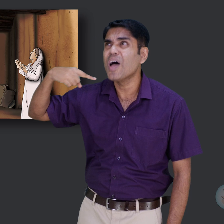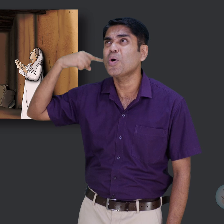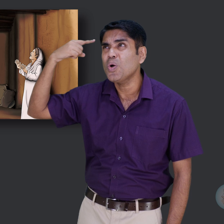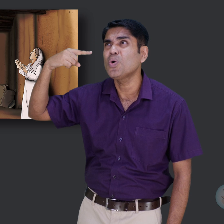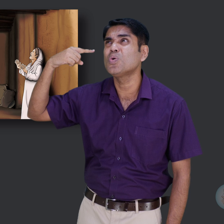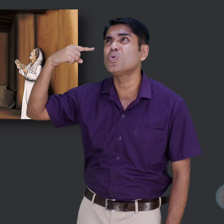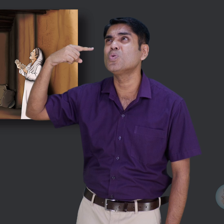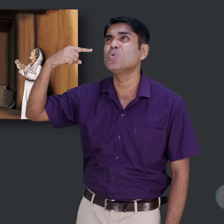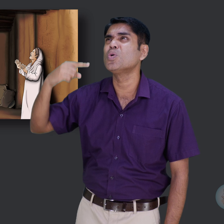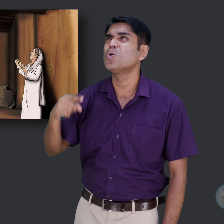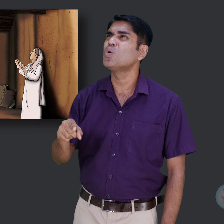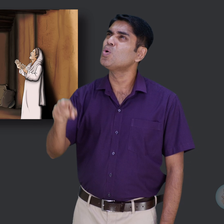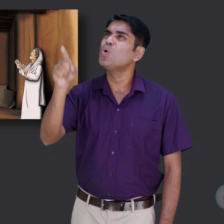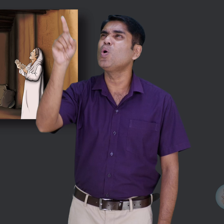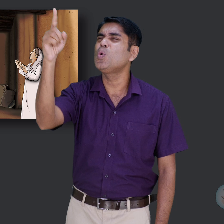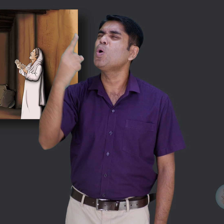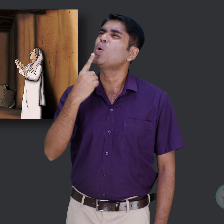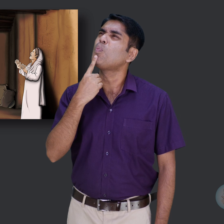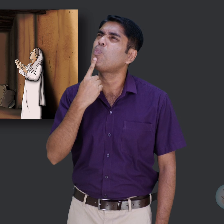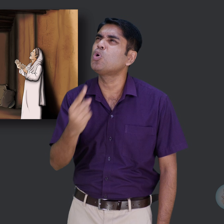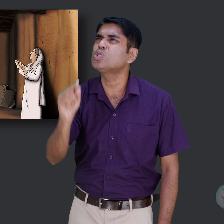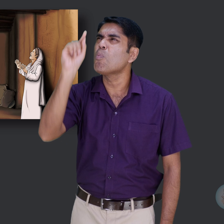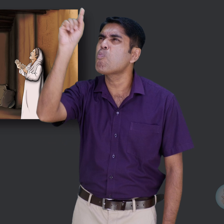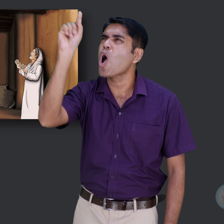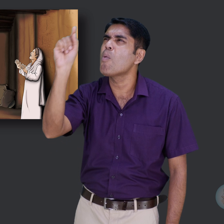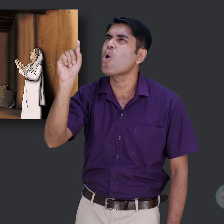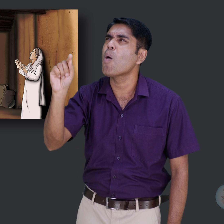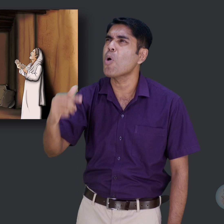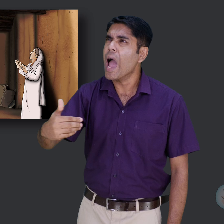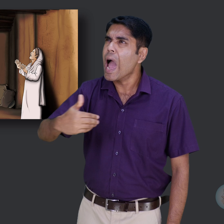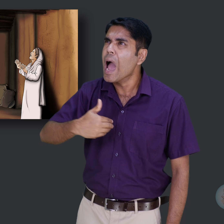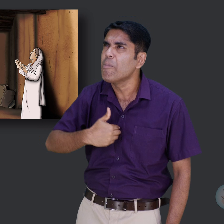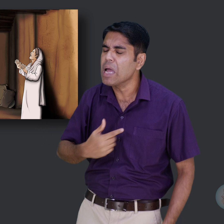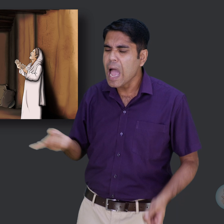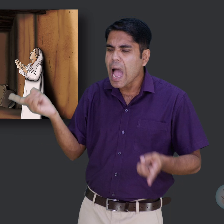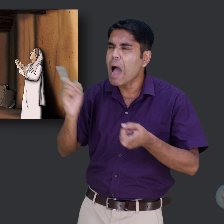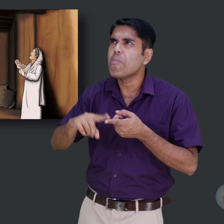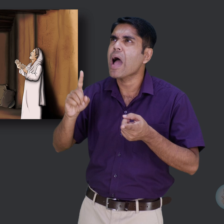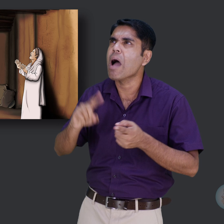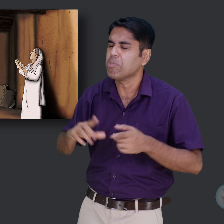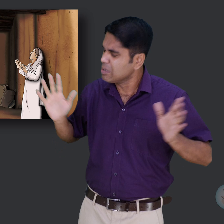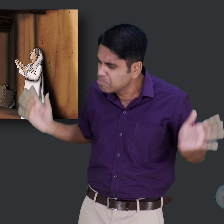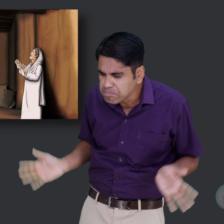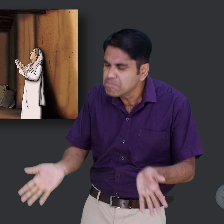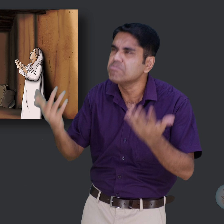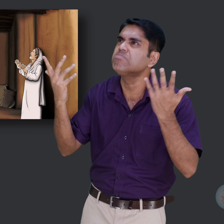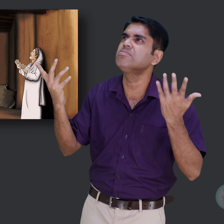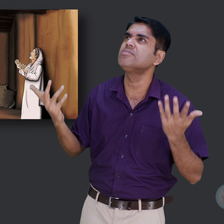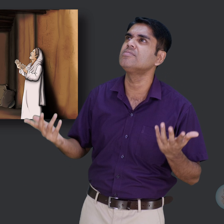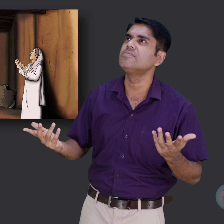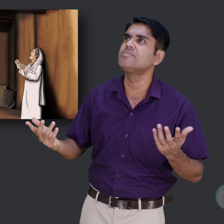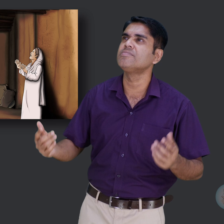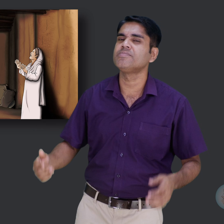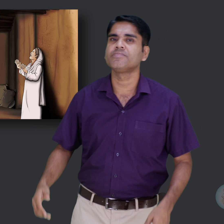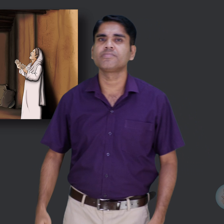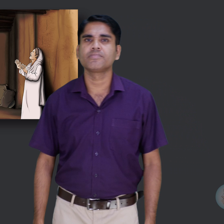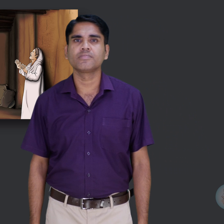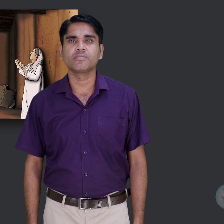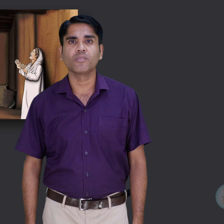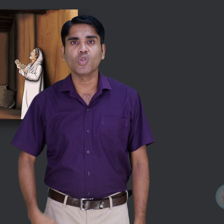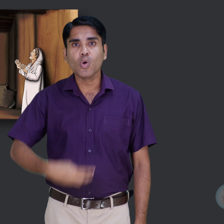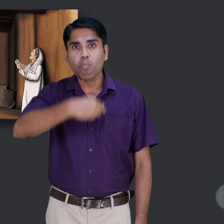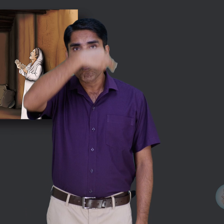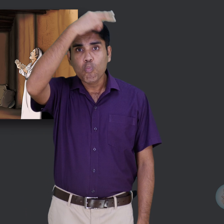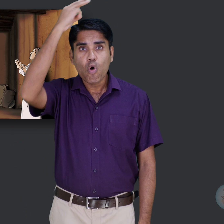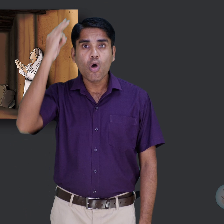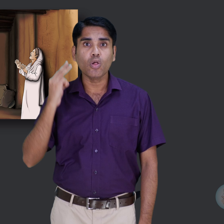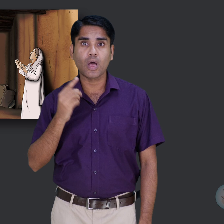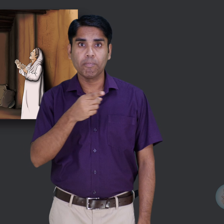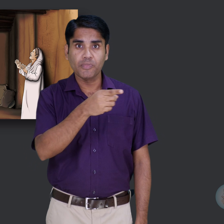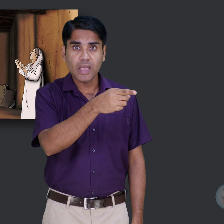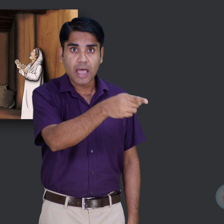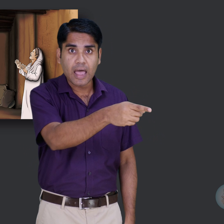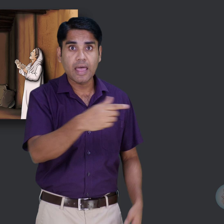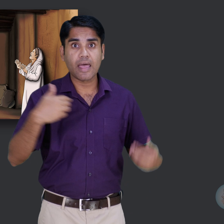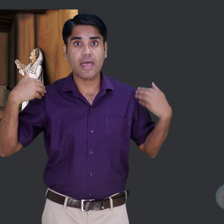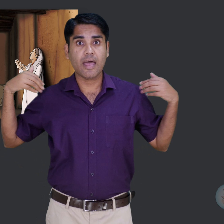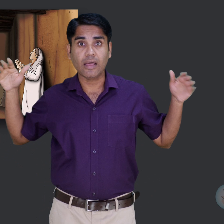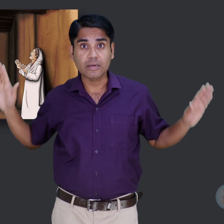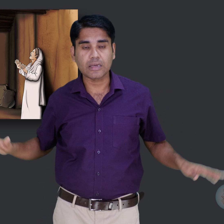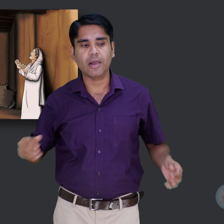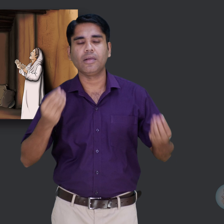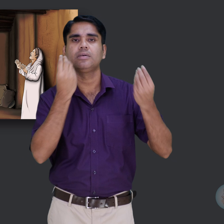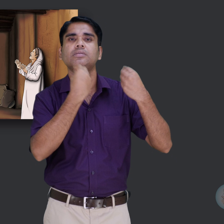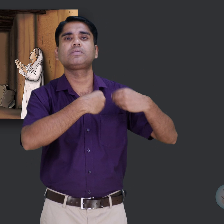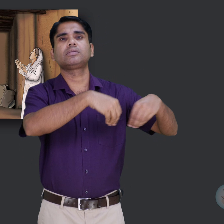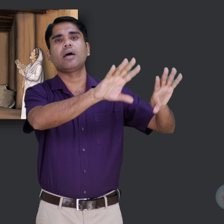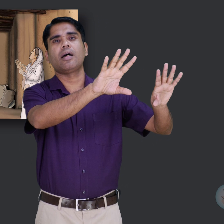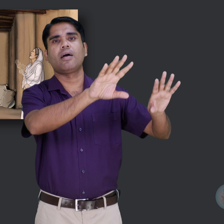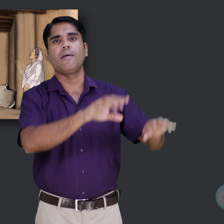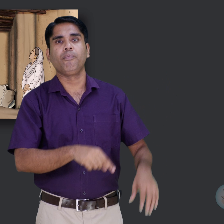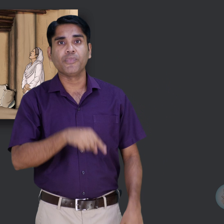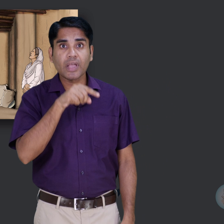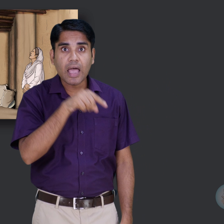“May it happen to me according to your word.”